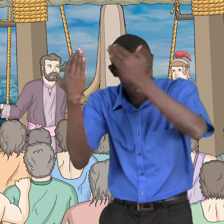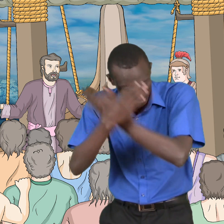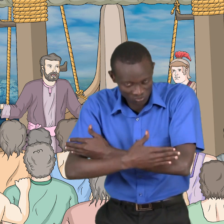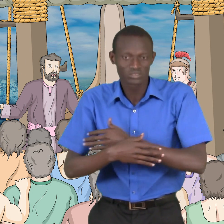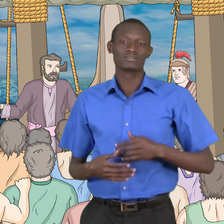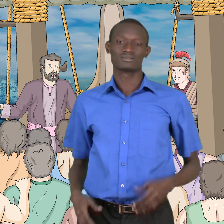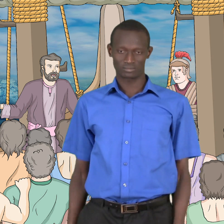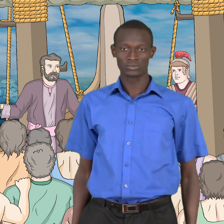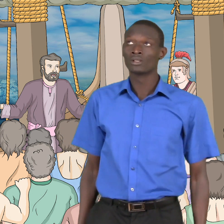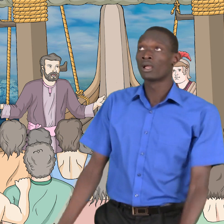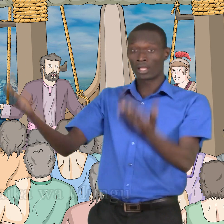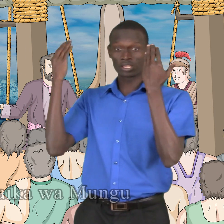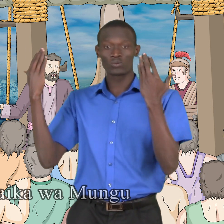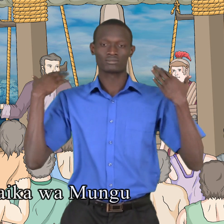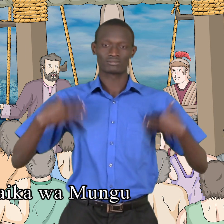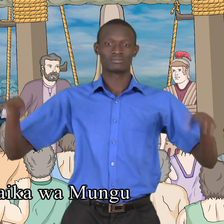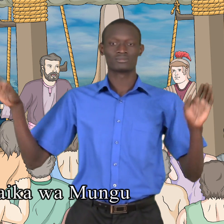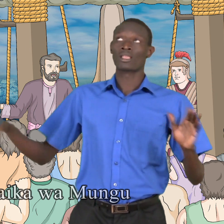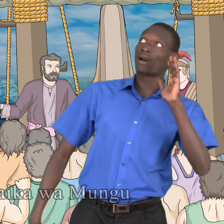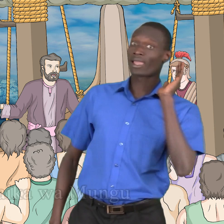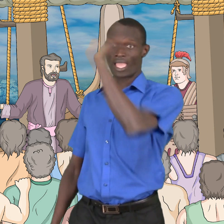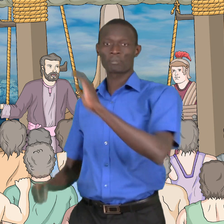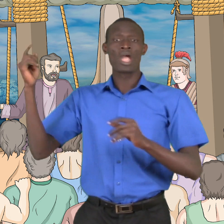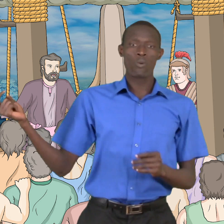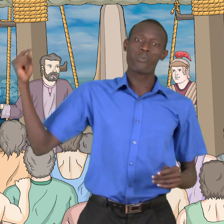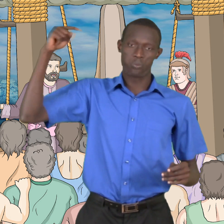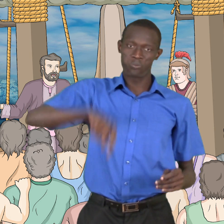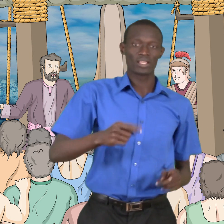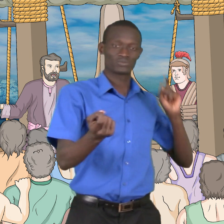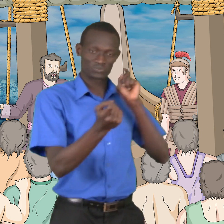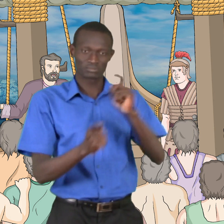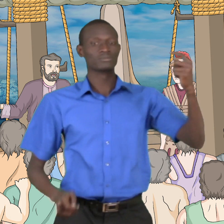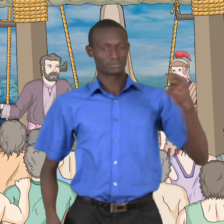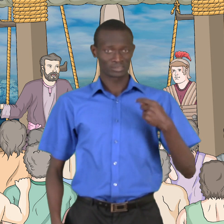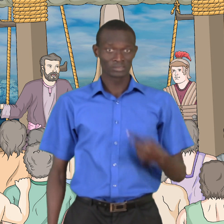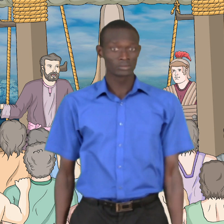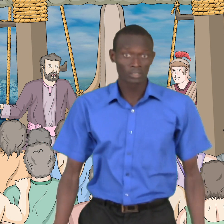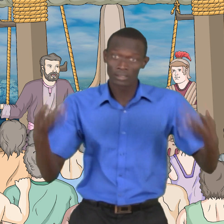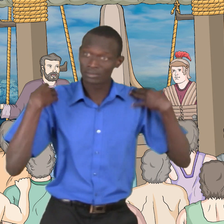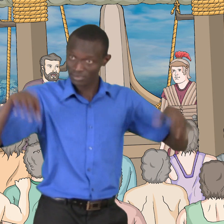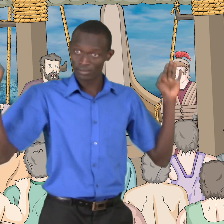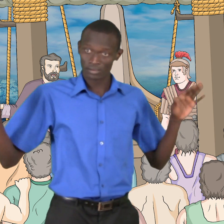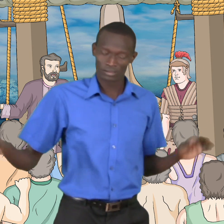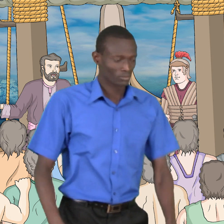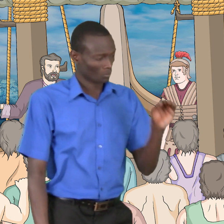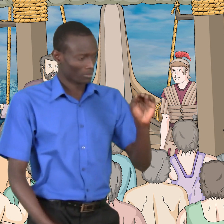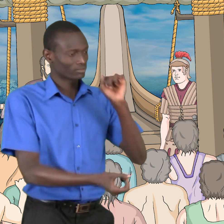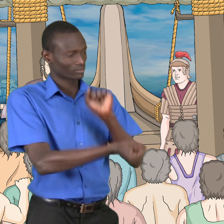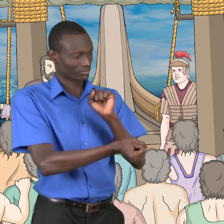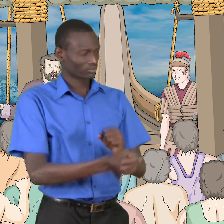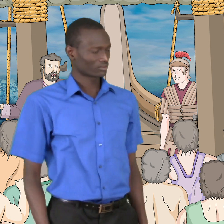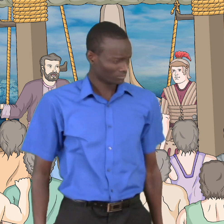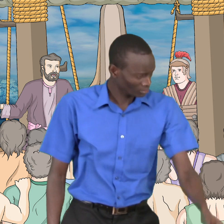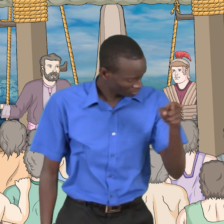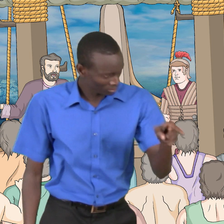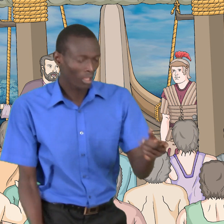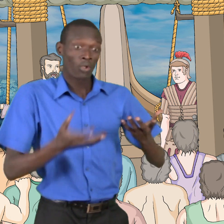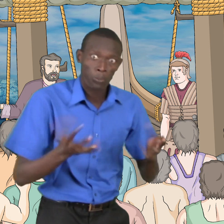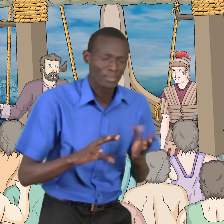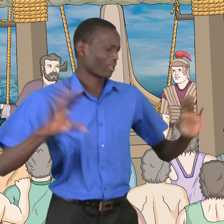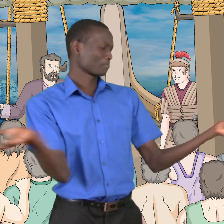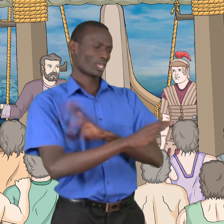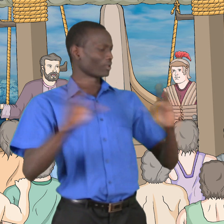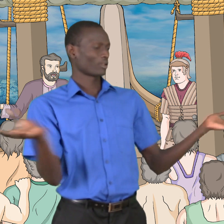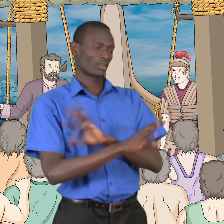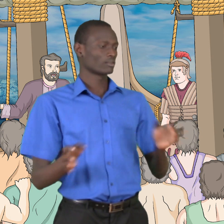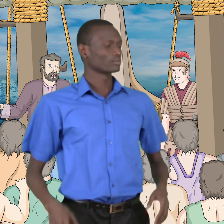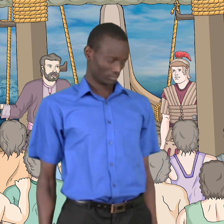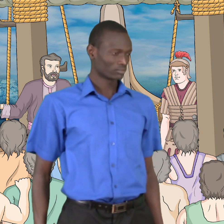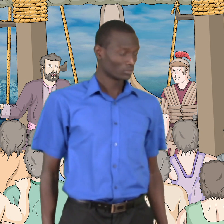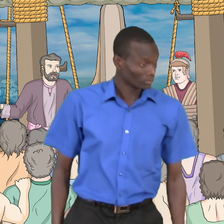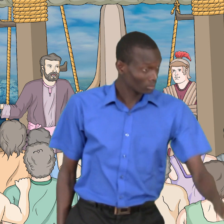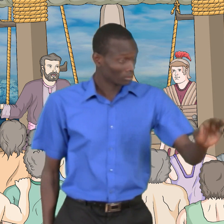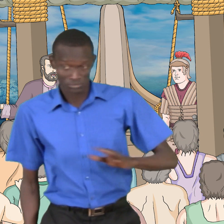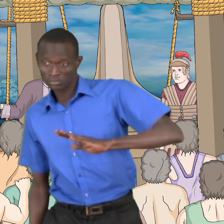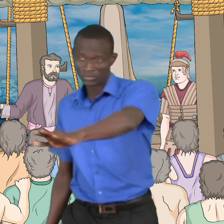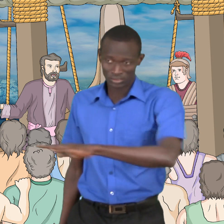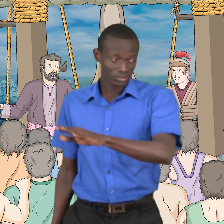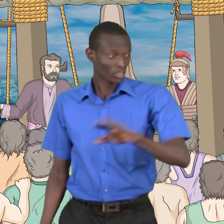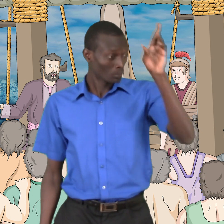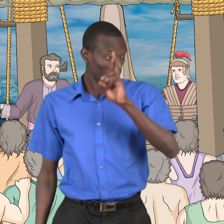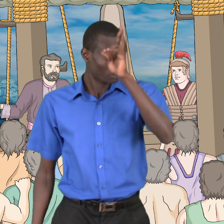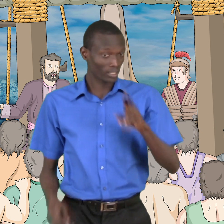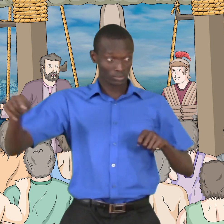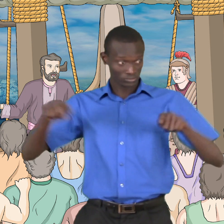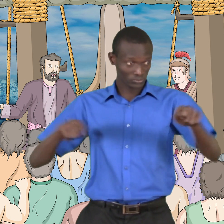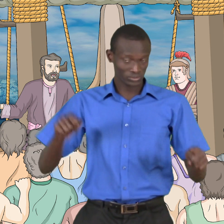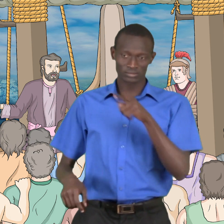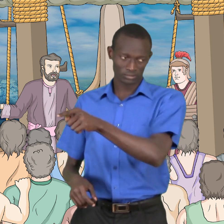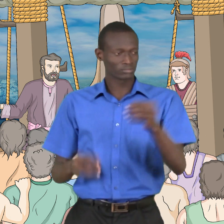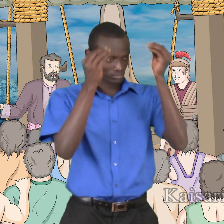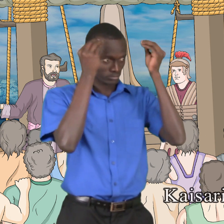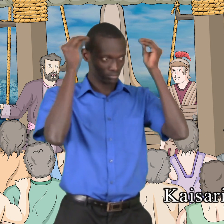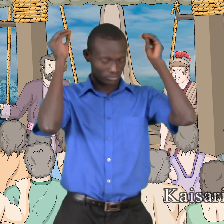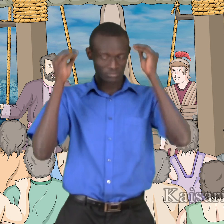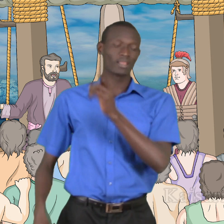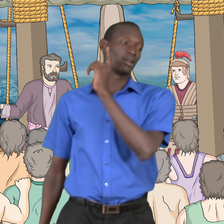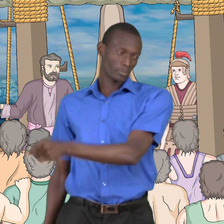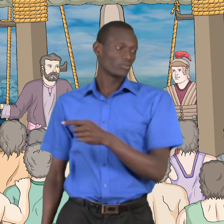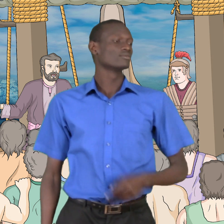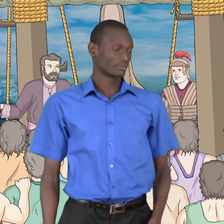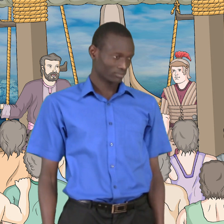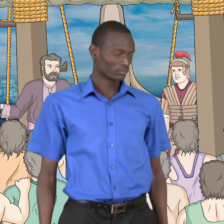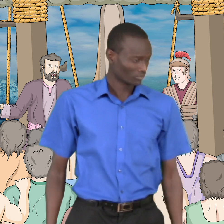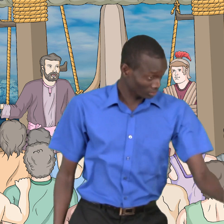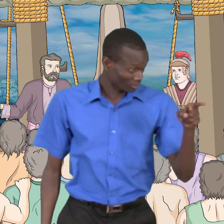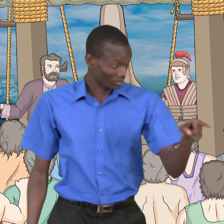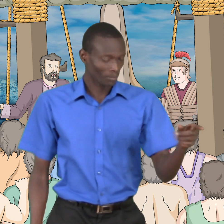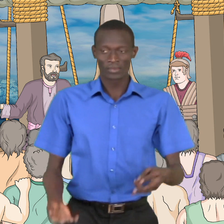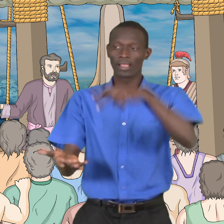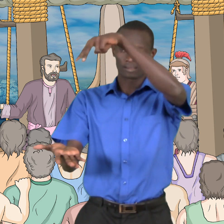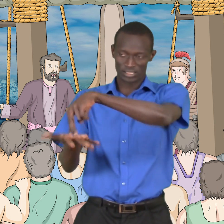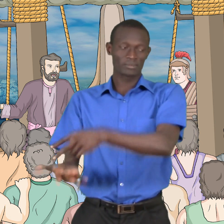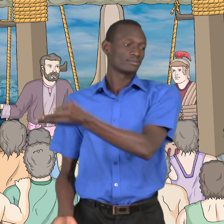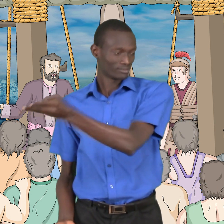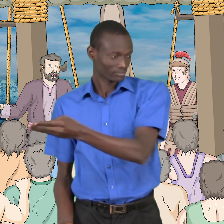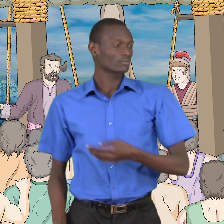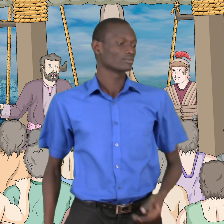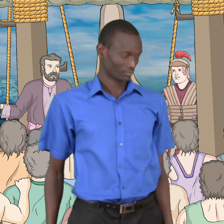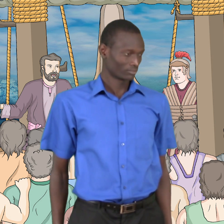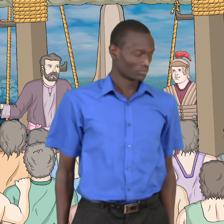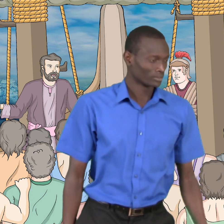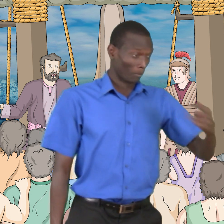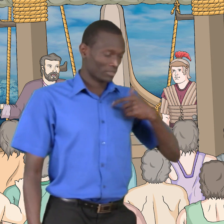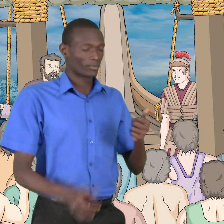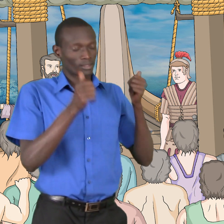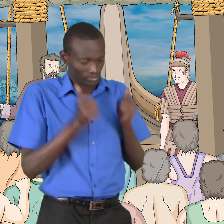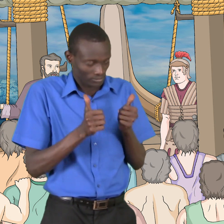For just last night an angel of God, whose I am and whom I serve, stood beside me and said, ‘Do not be afraid, Paul;